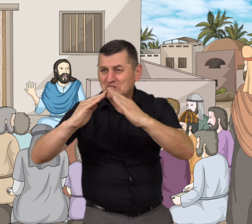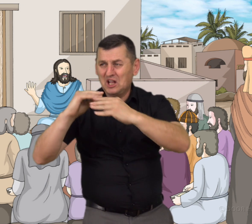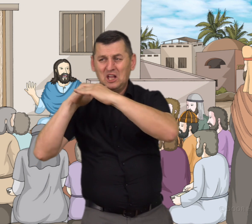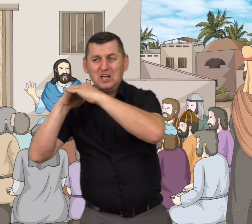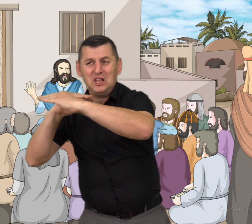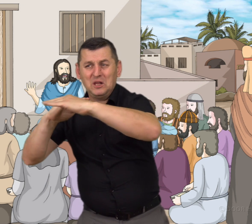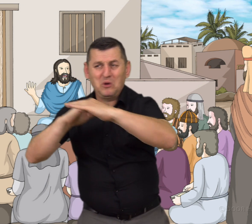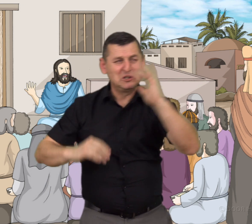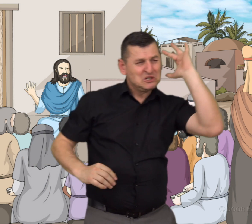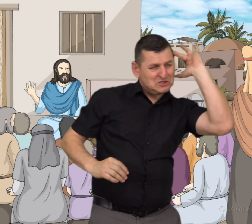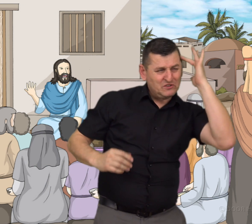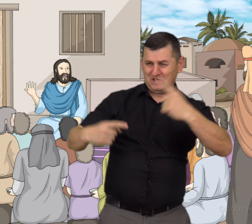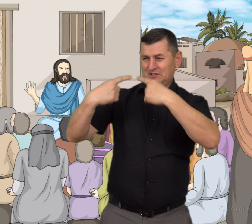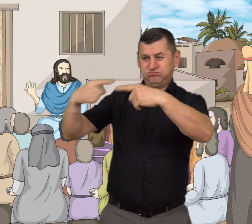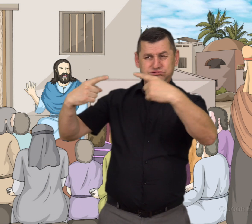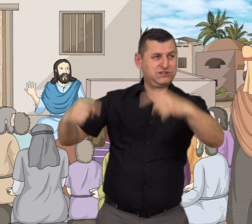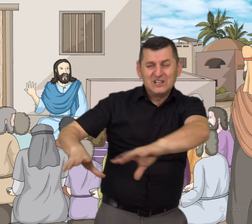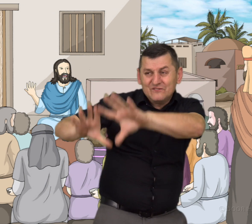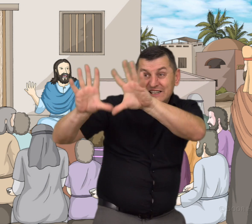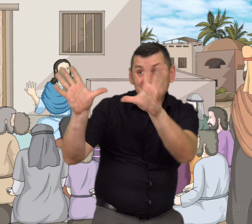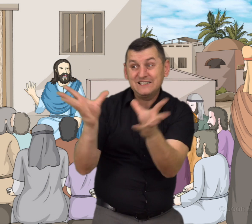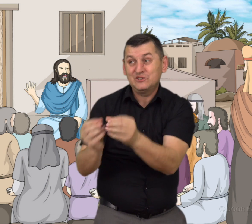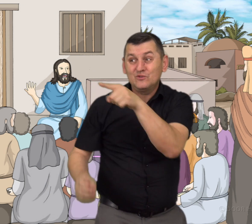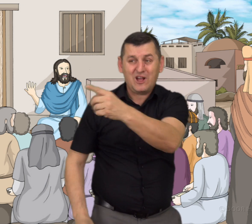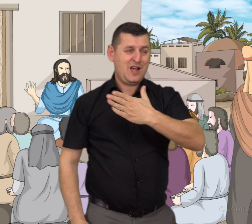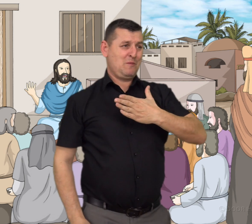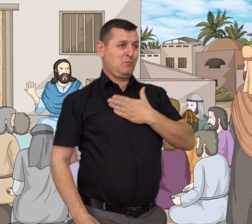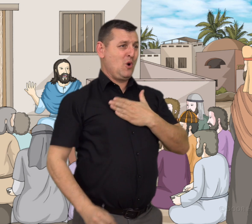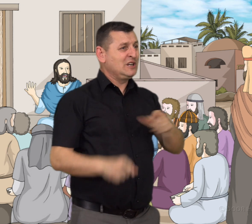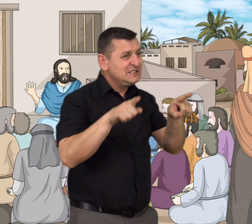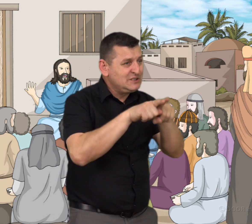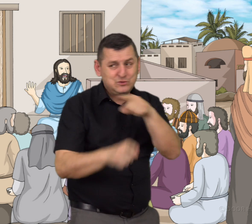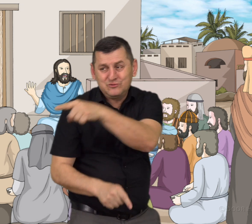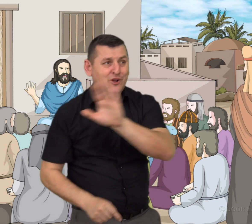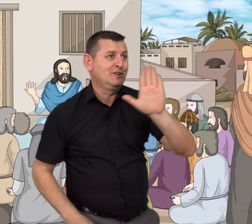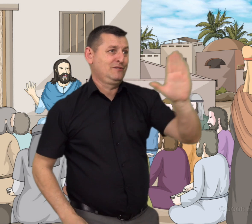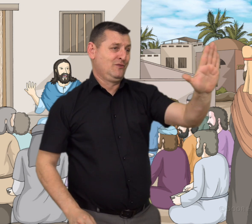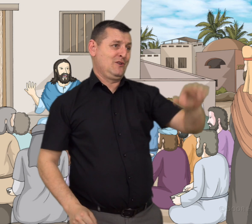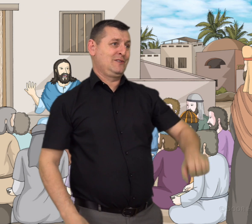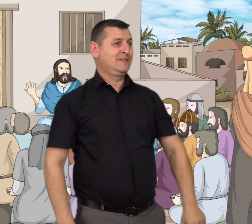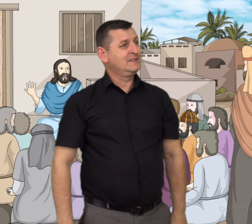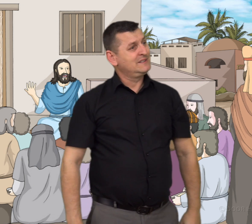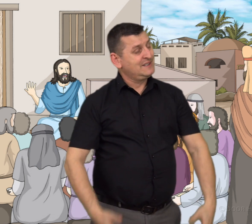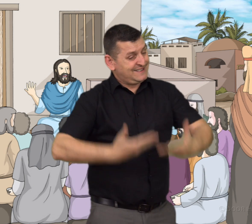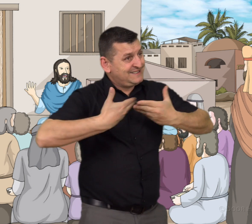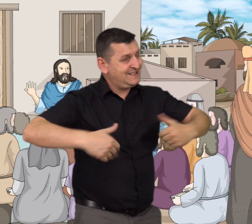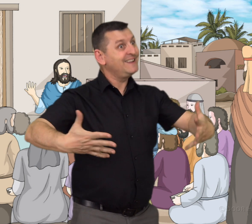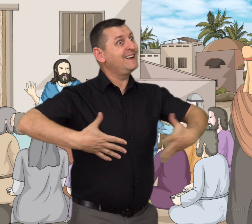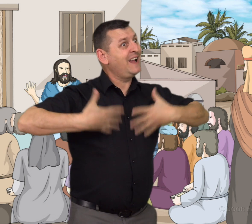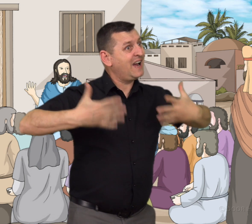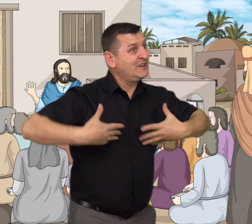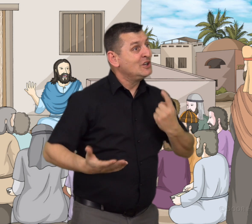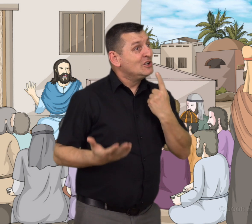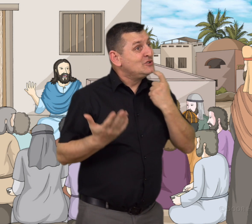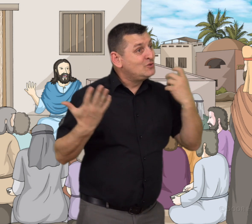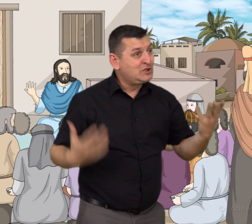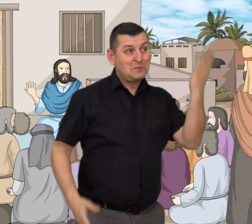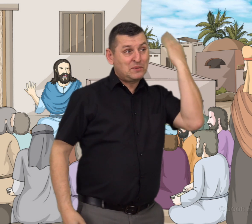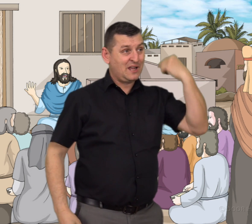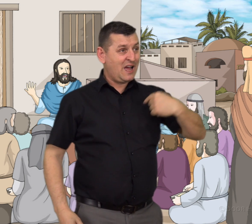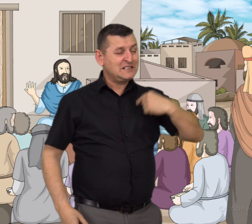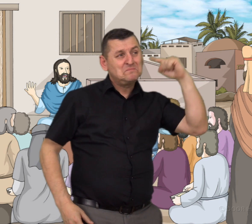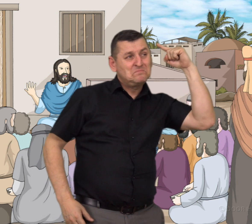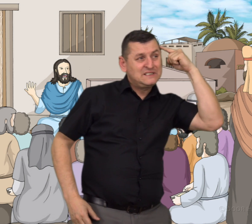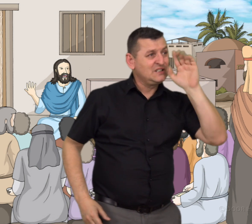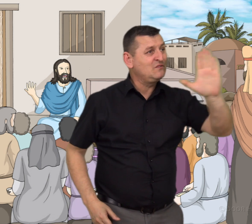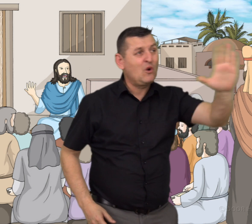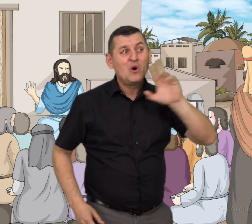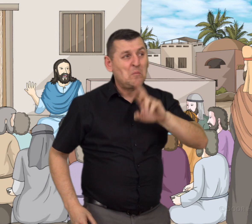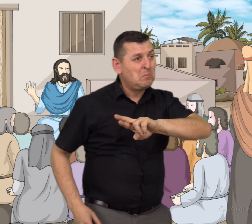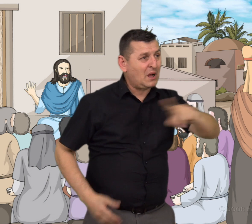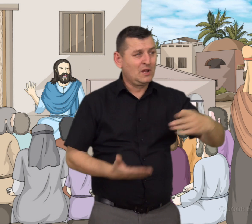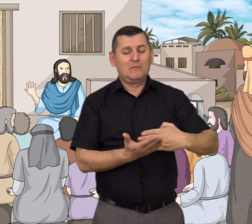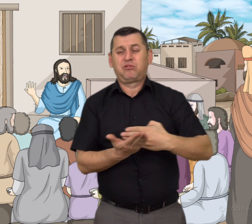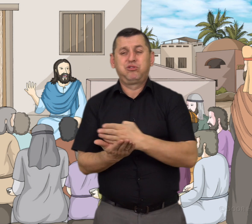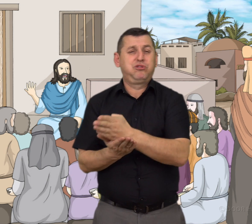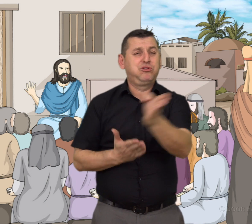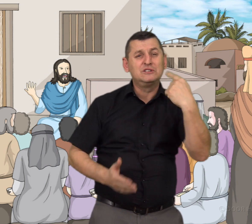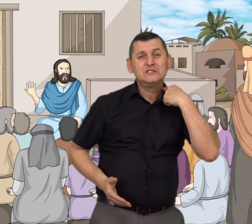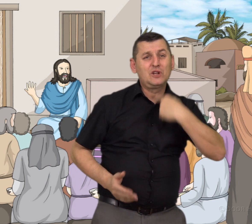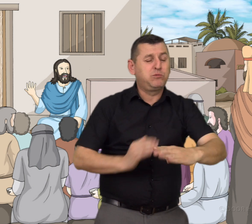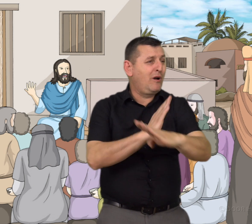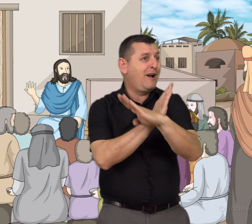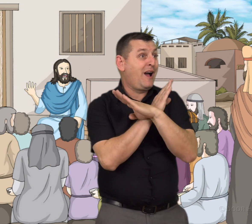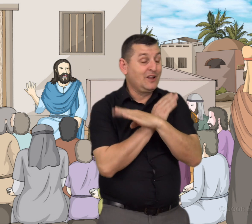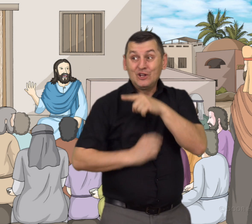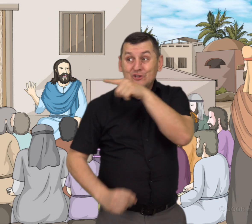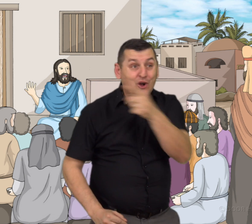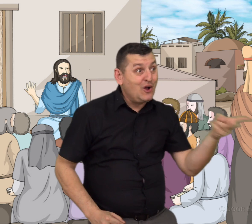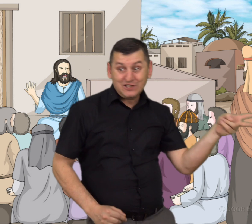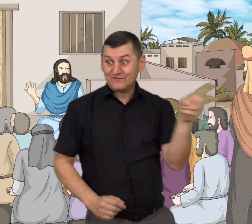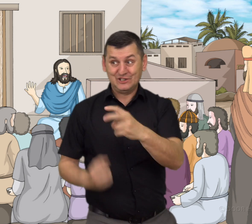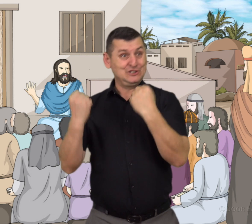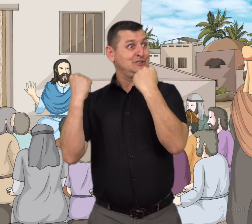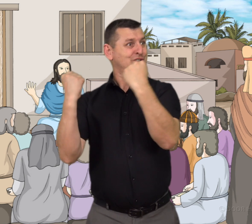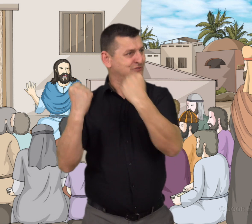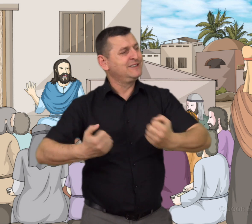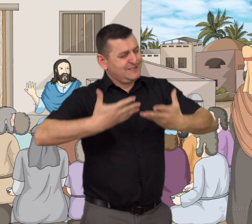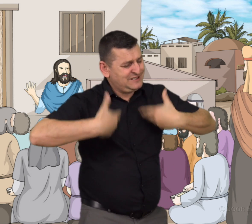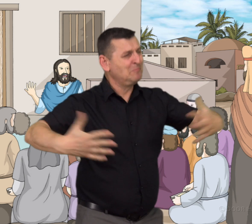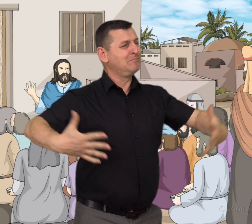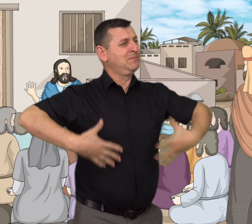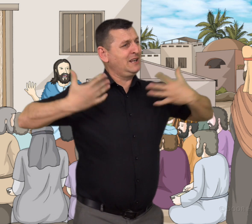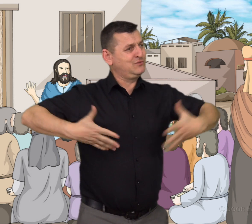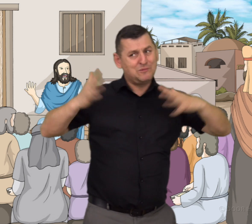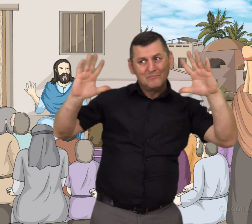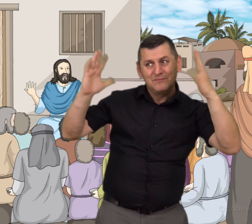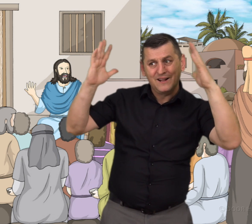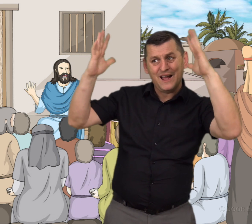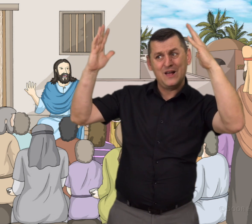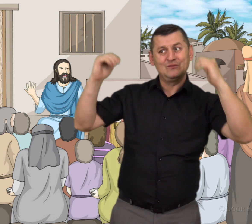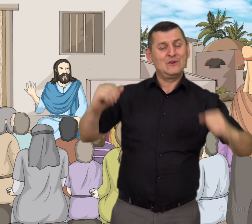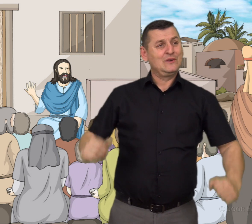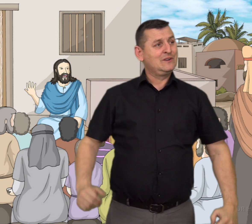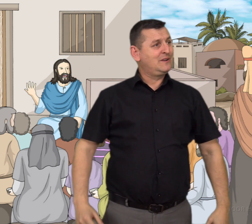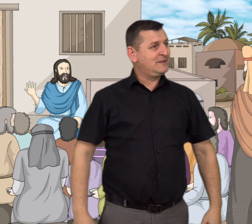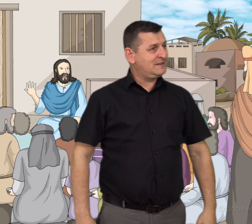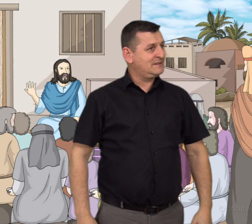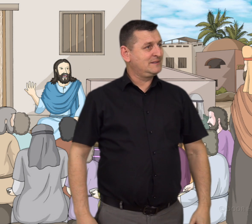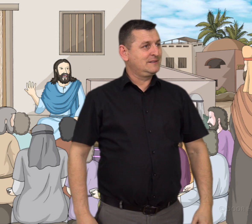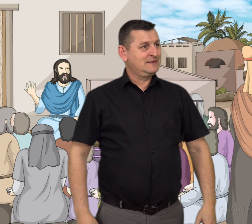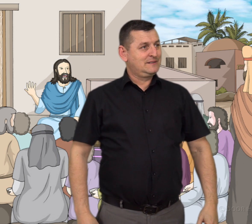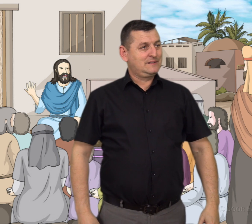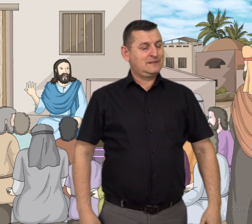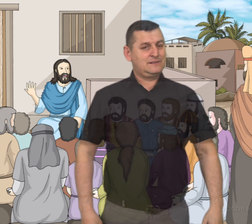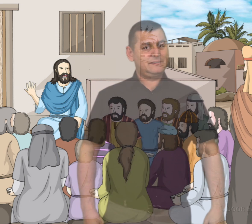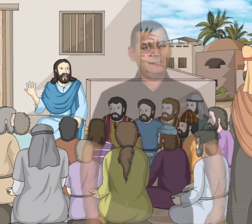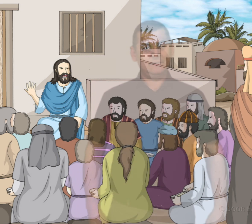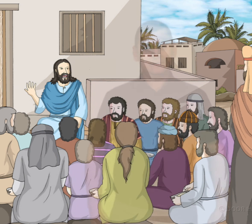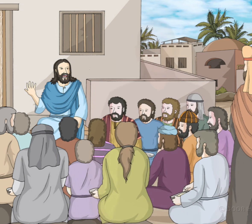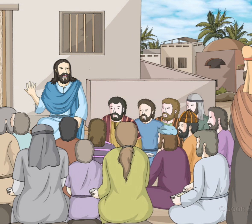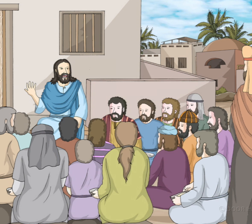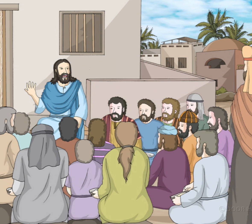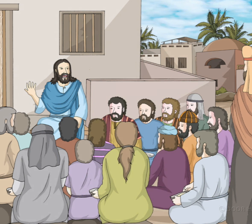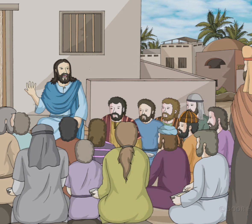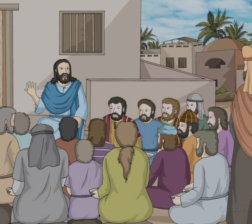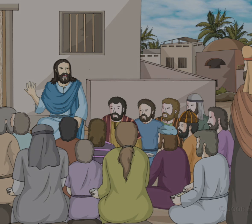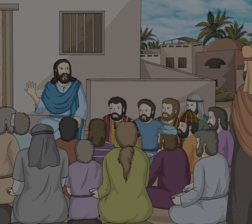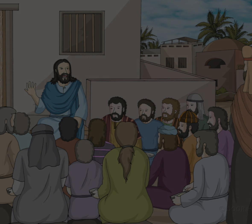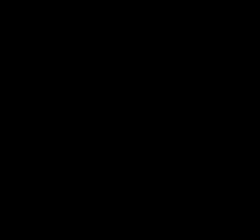But it was fitting to celebrate and be glad, because this brother of yours was dead and is alive again; he was lost and is found.’”